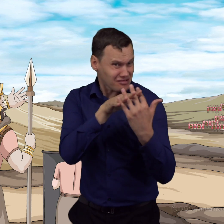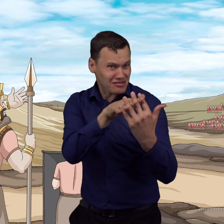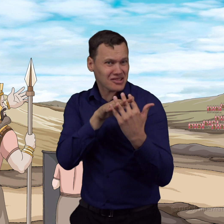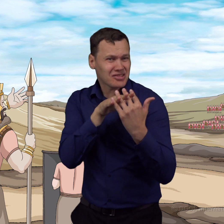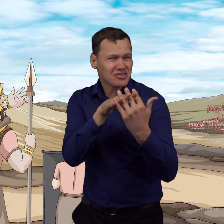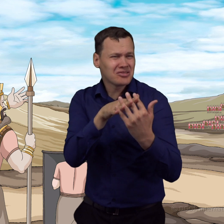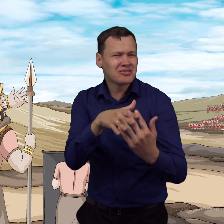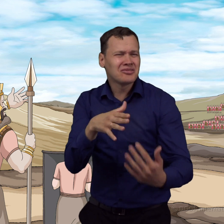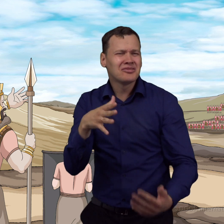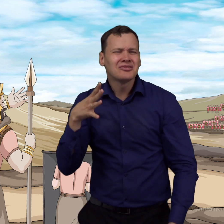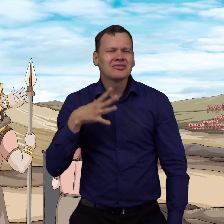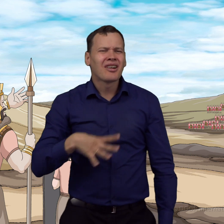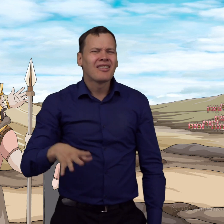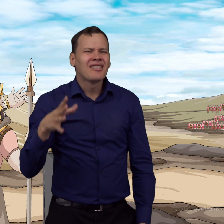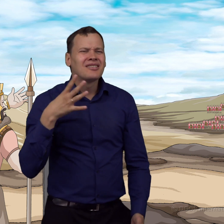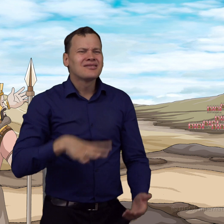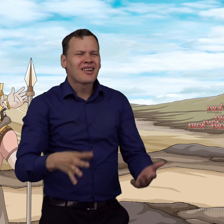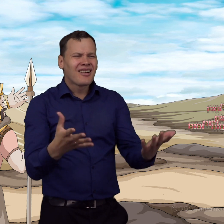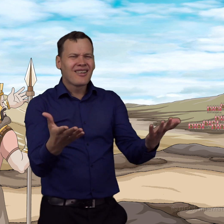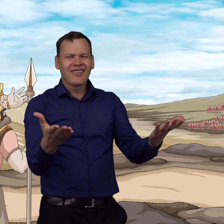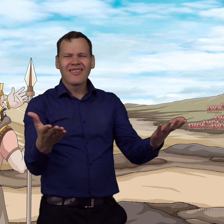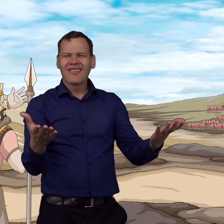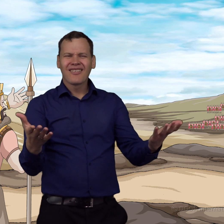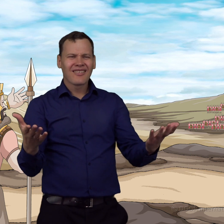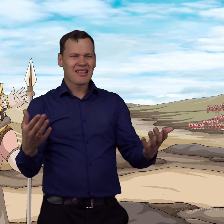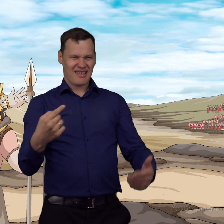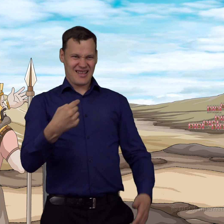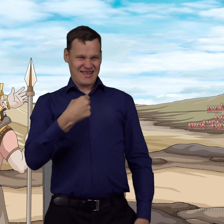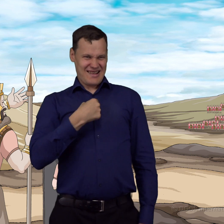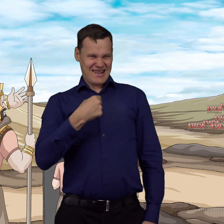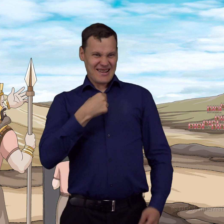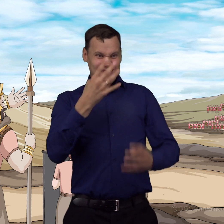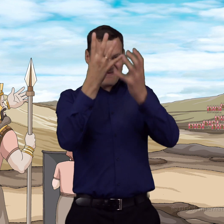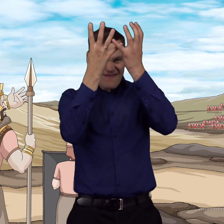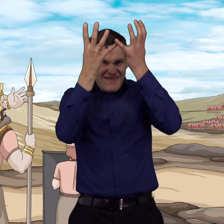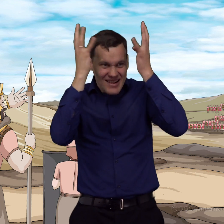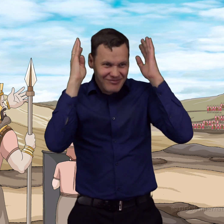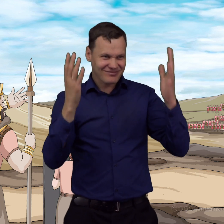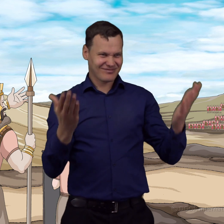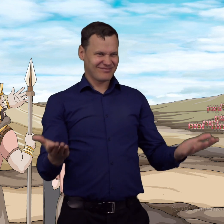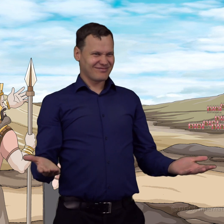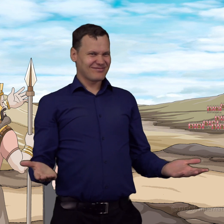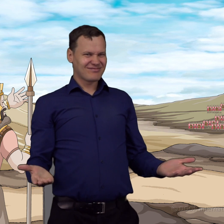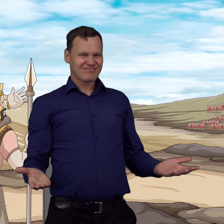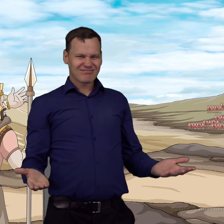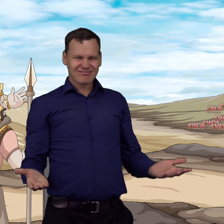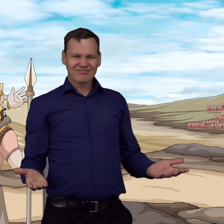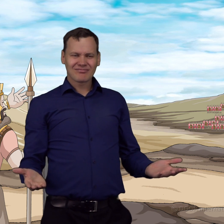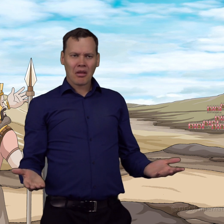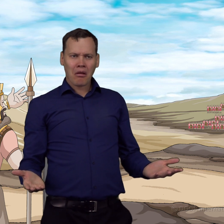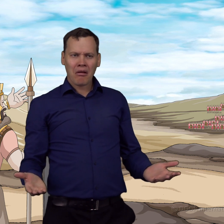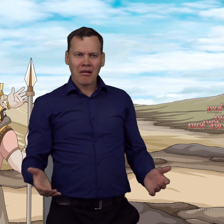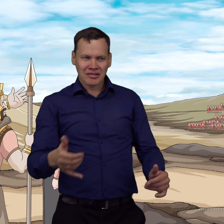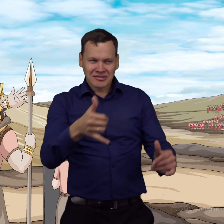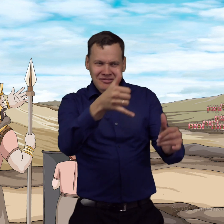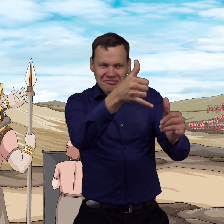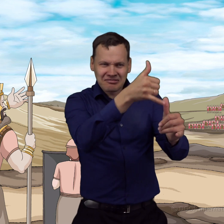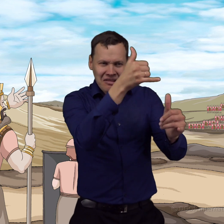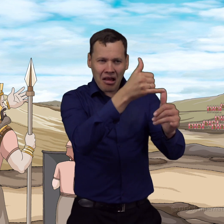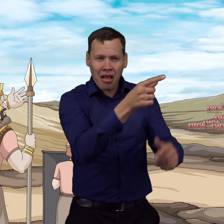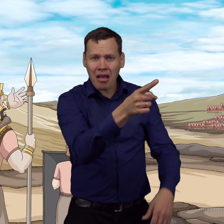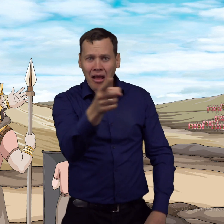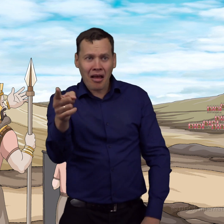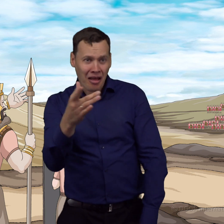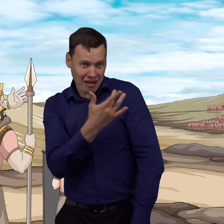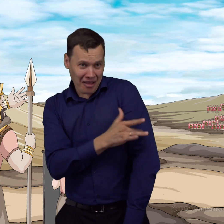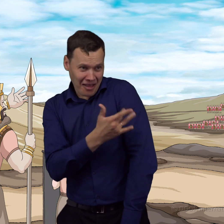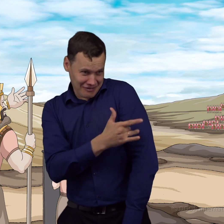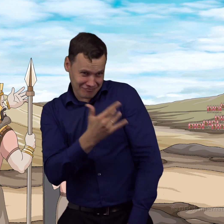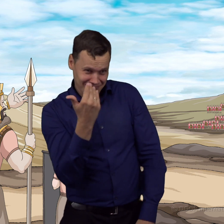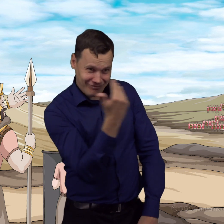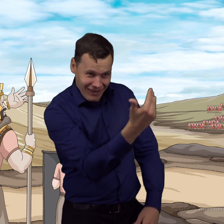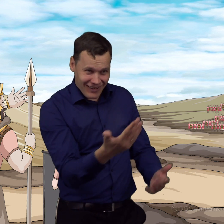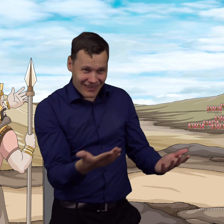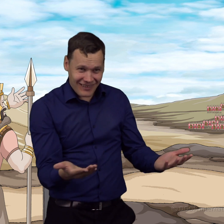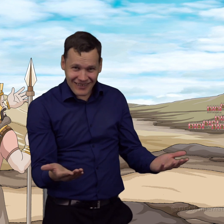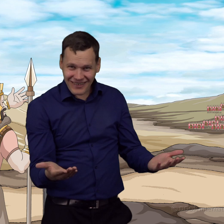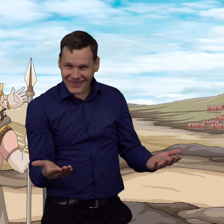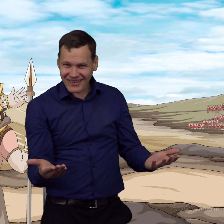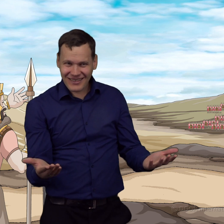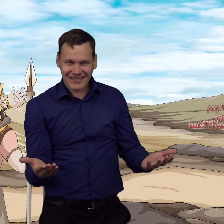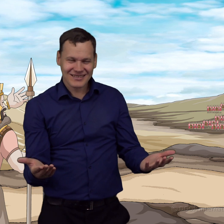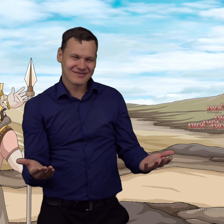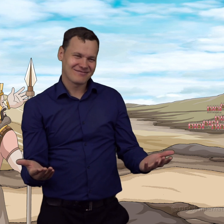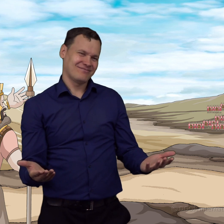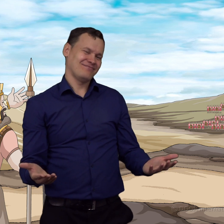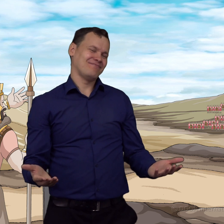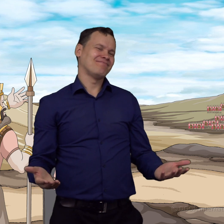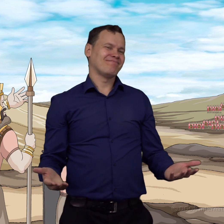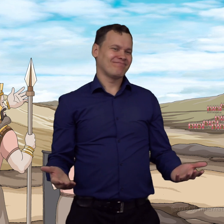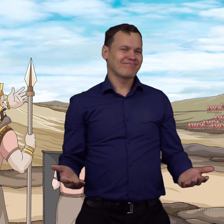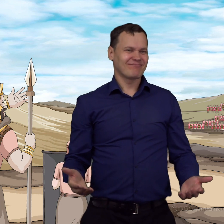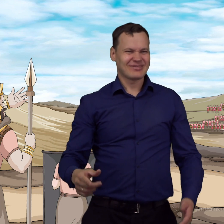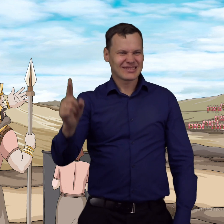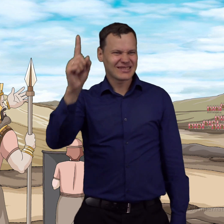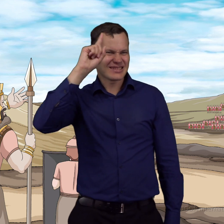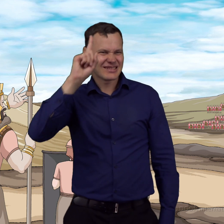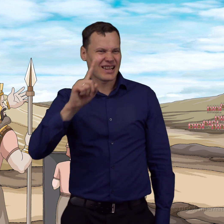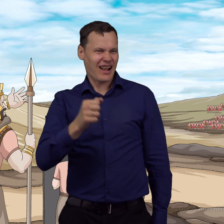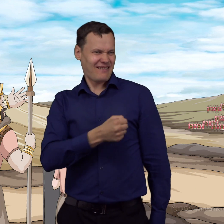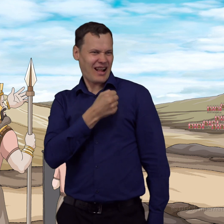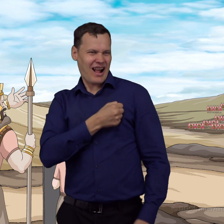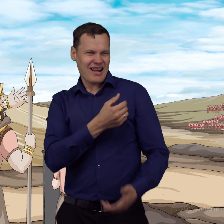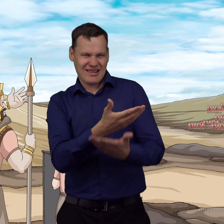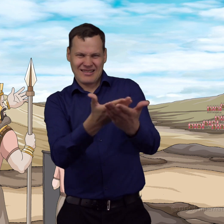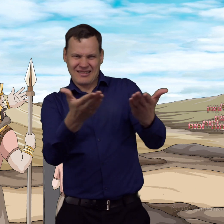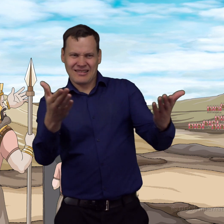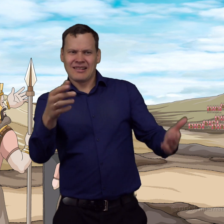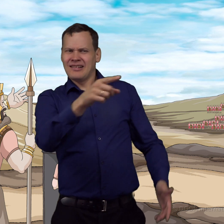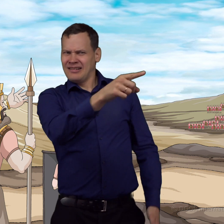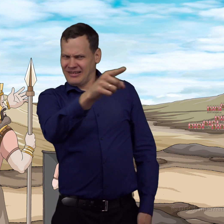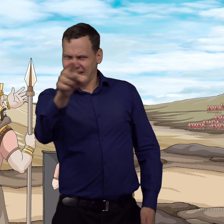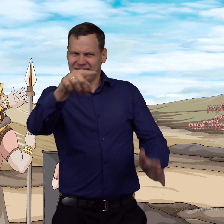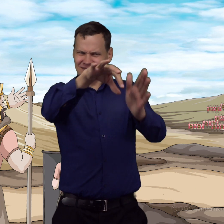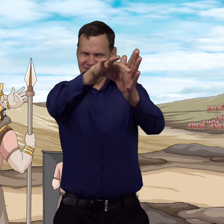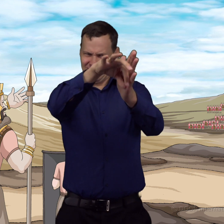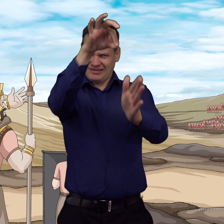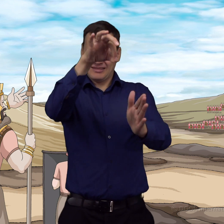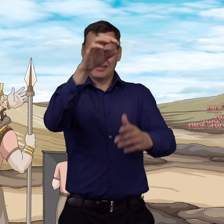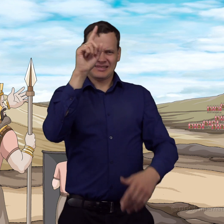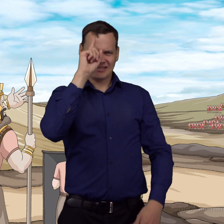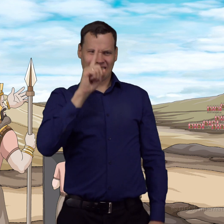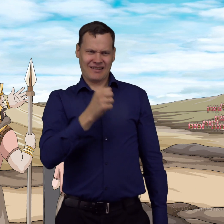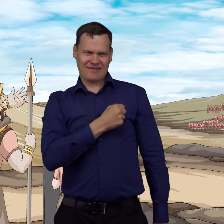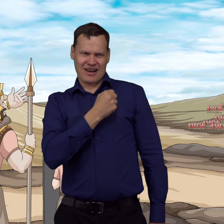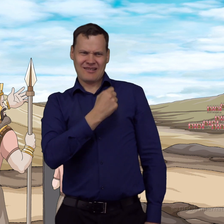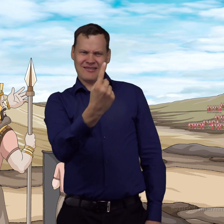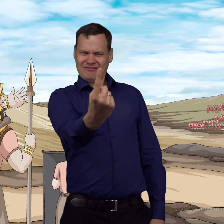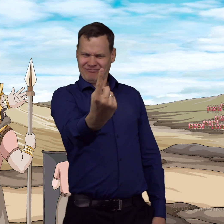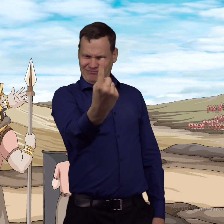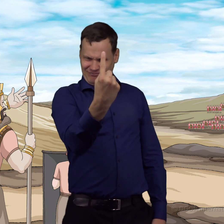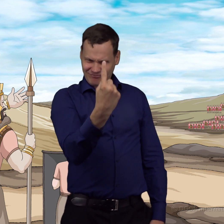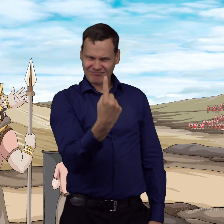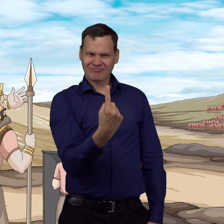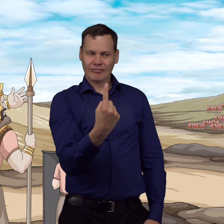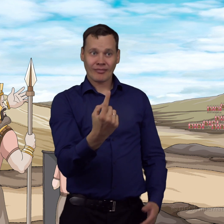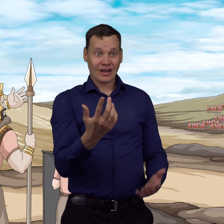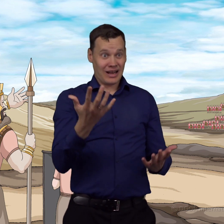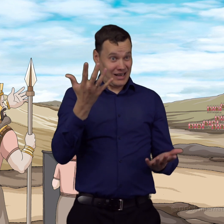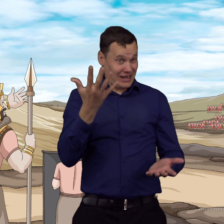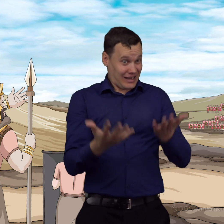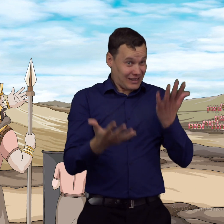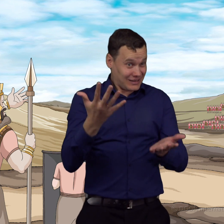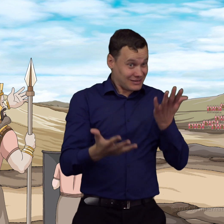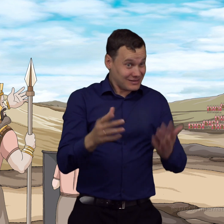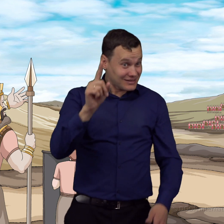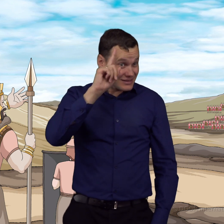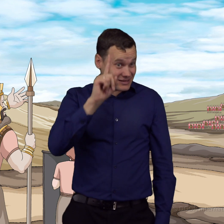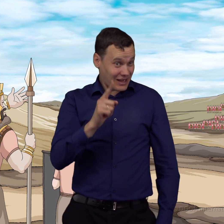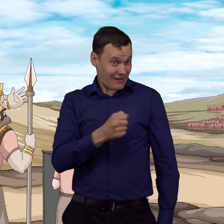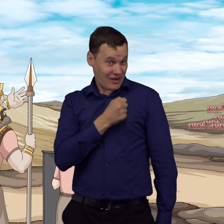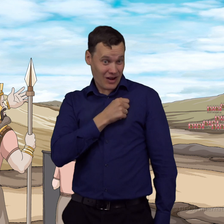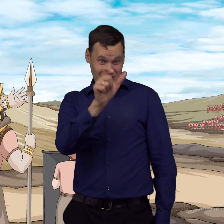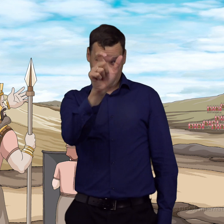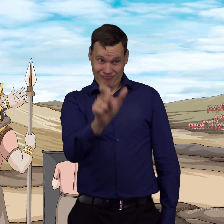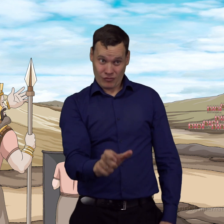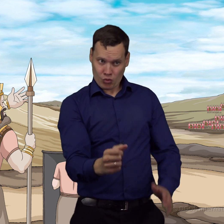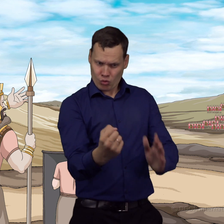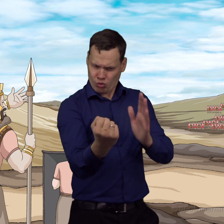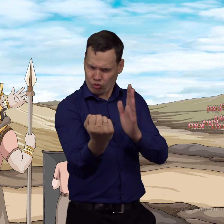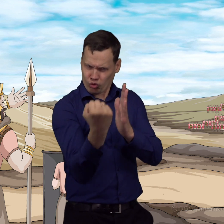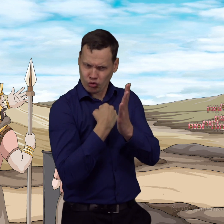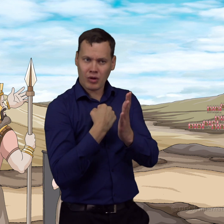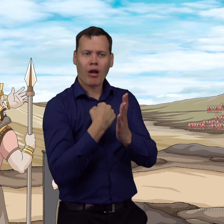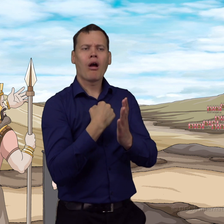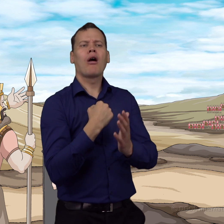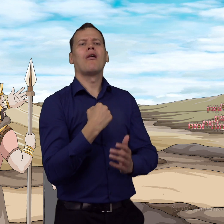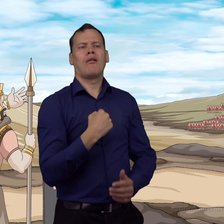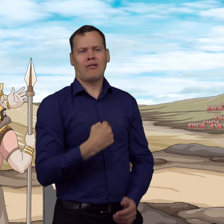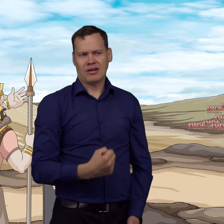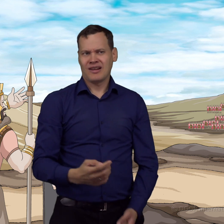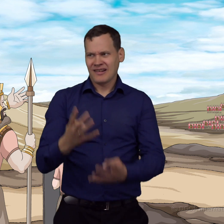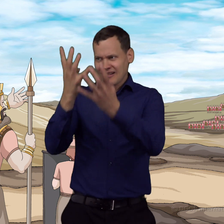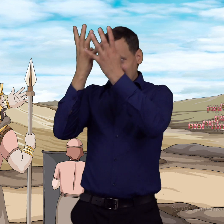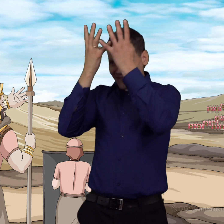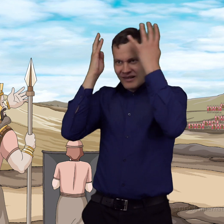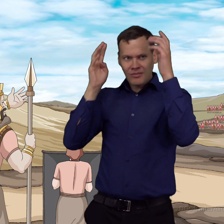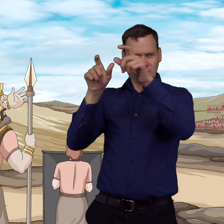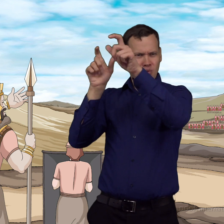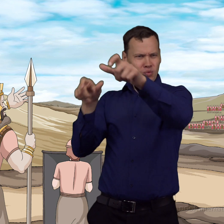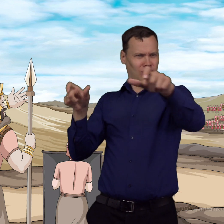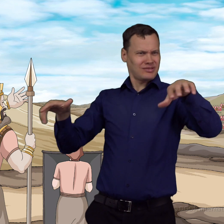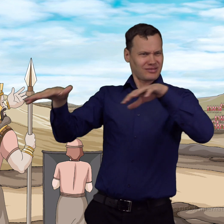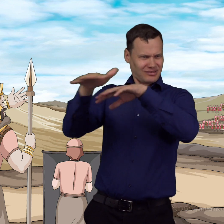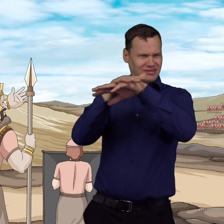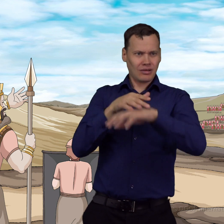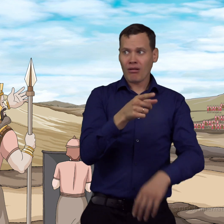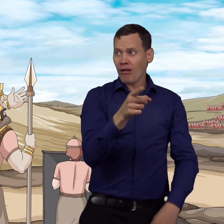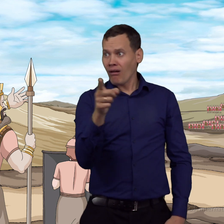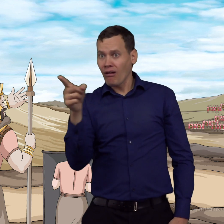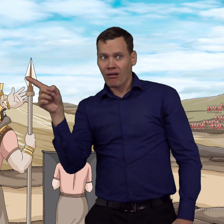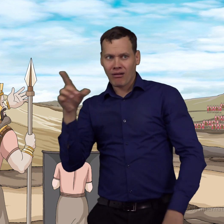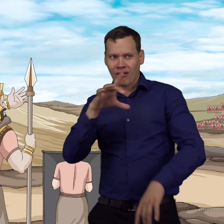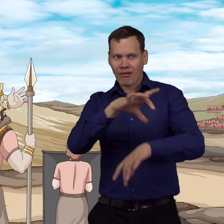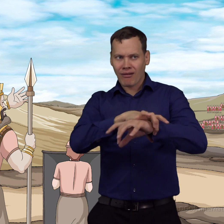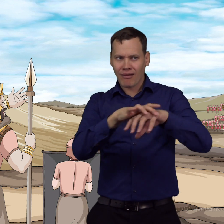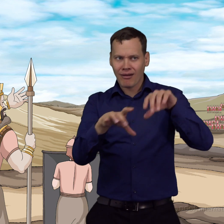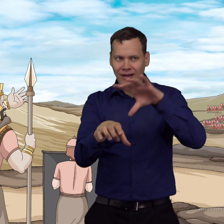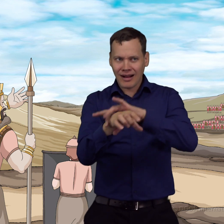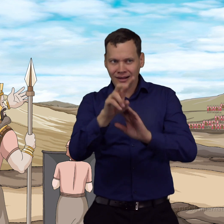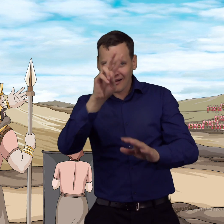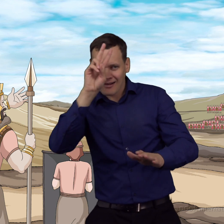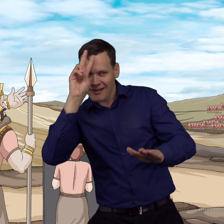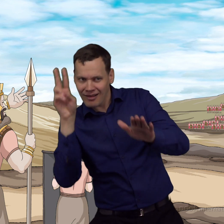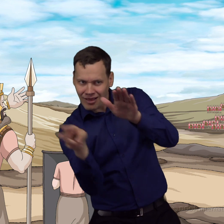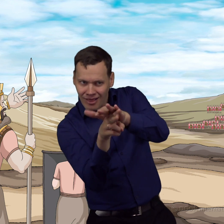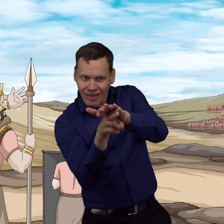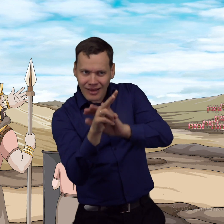Am I not a Philistine, and are you not servants of Saul? Choose one of your men and have him come down against me.